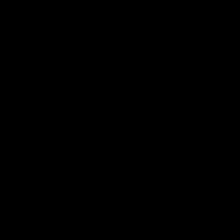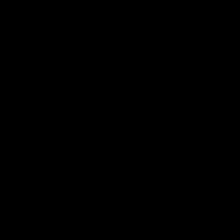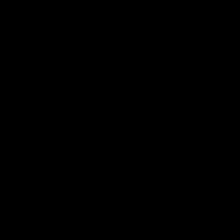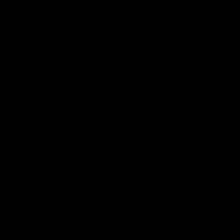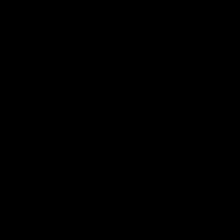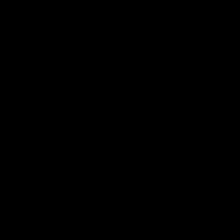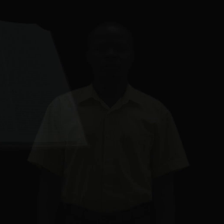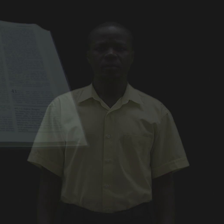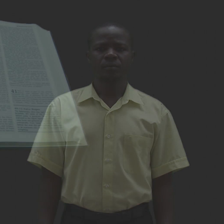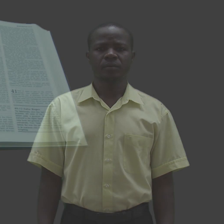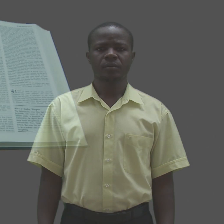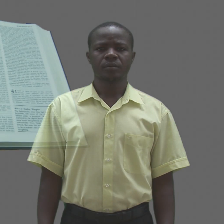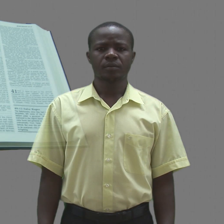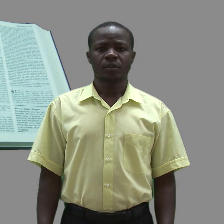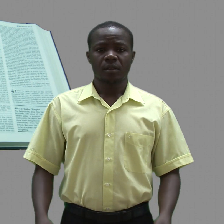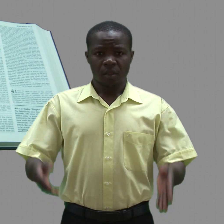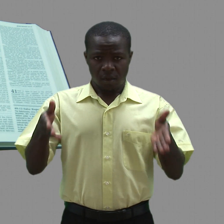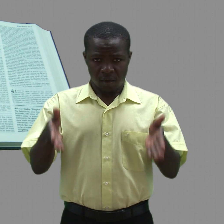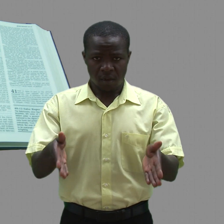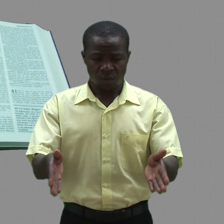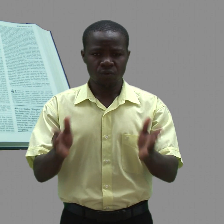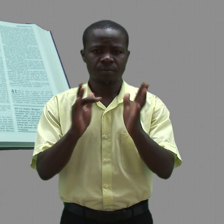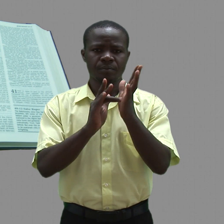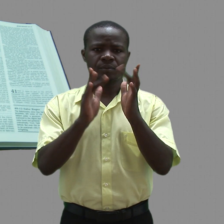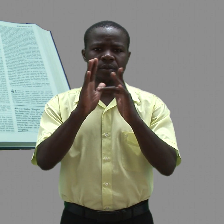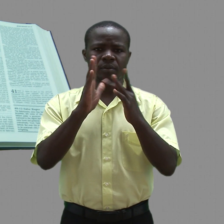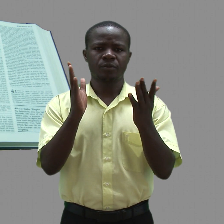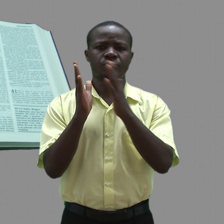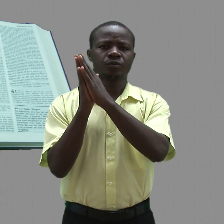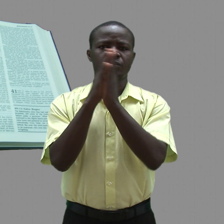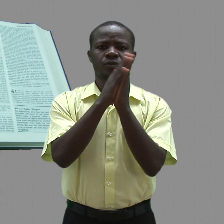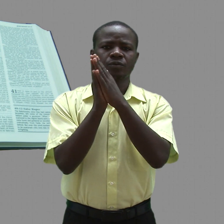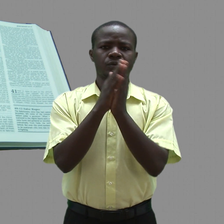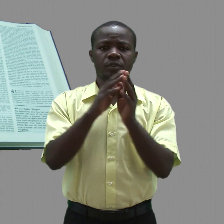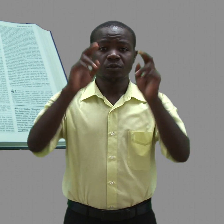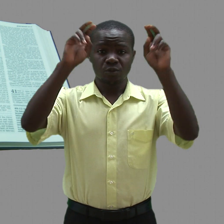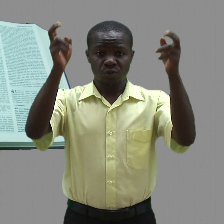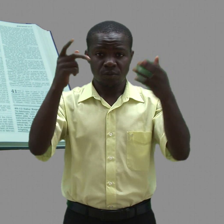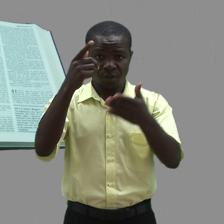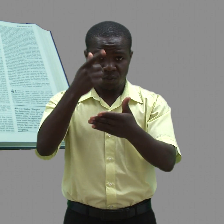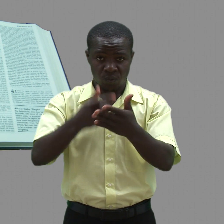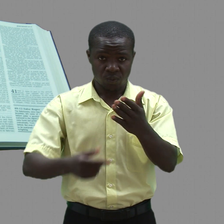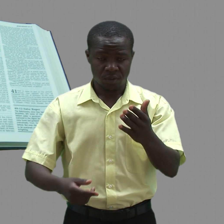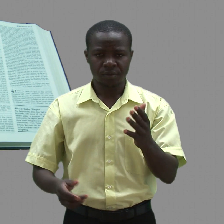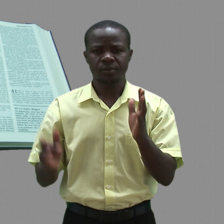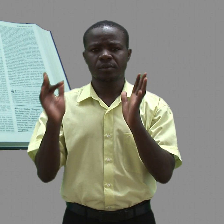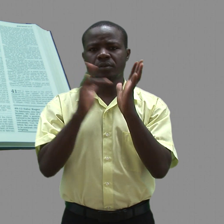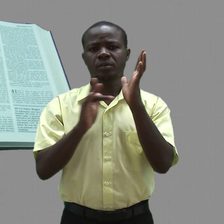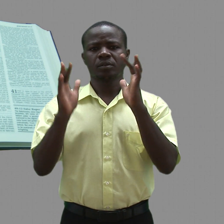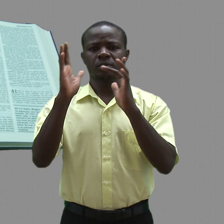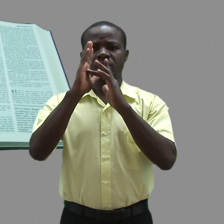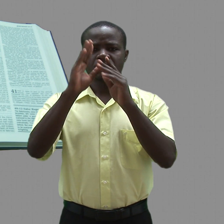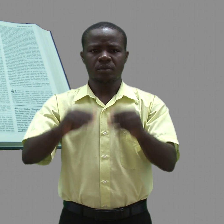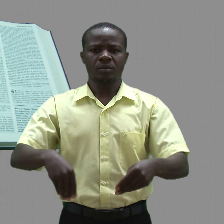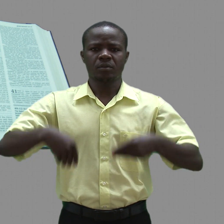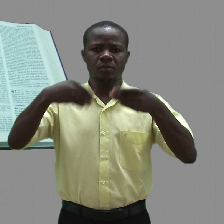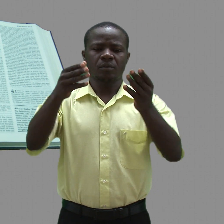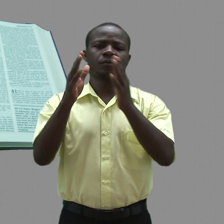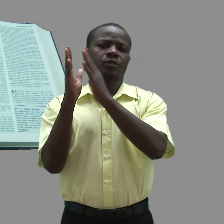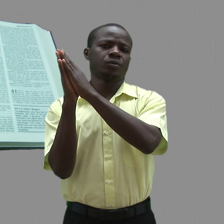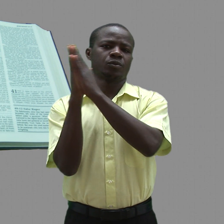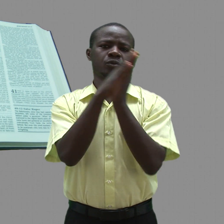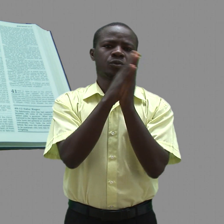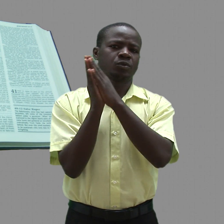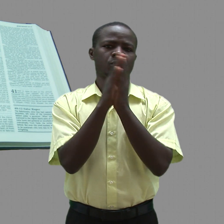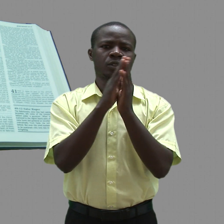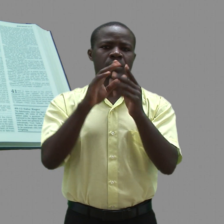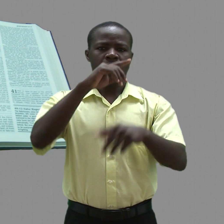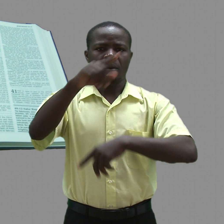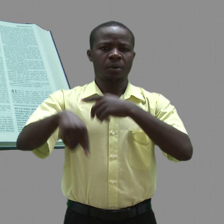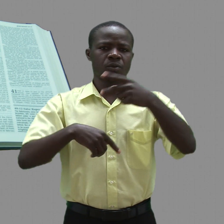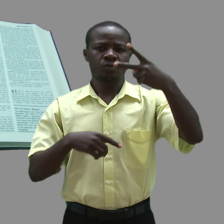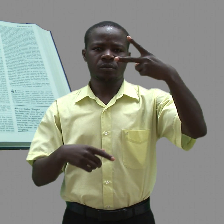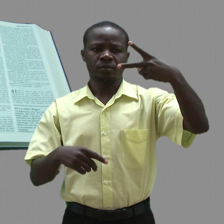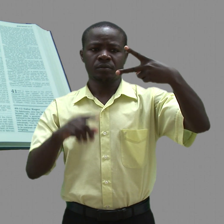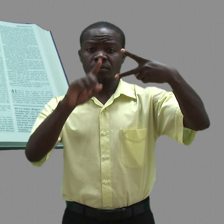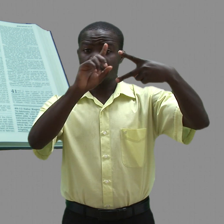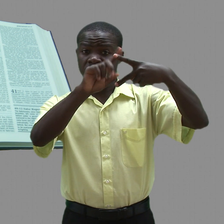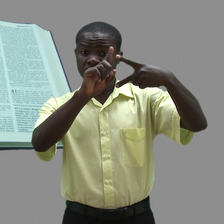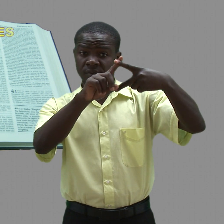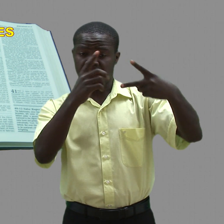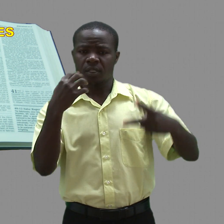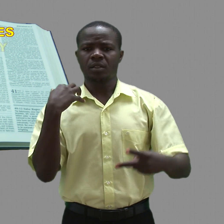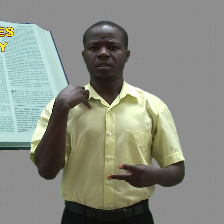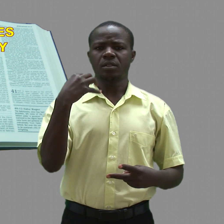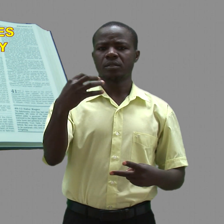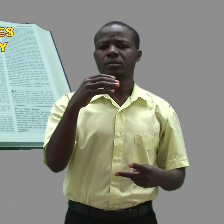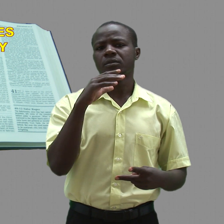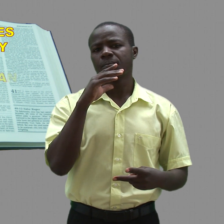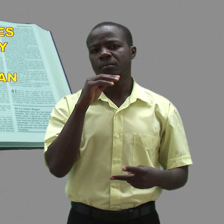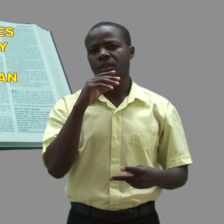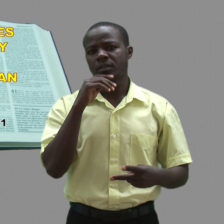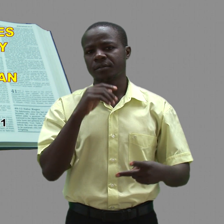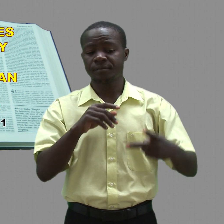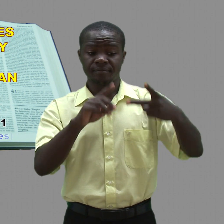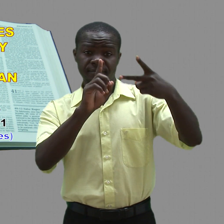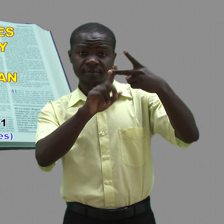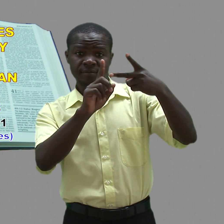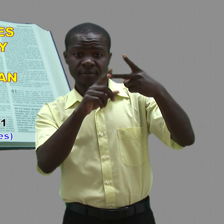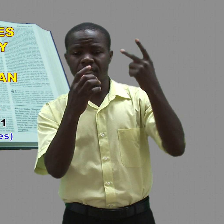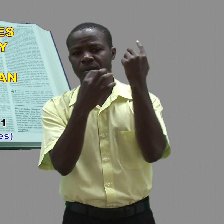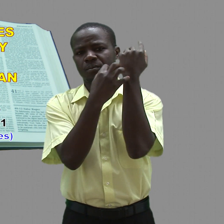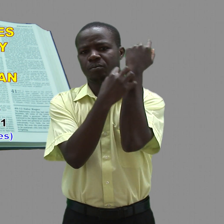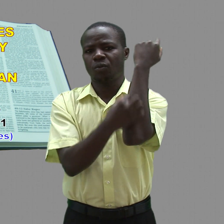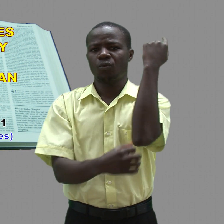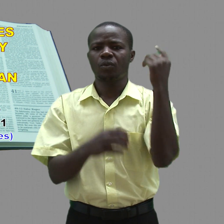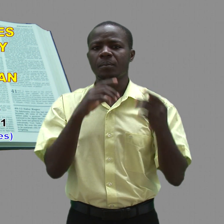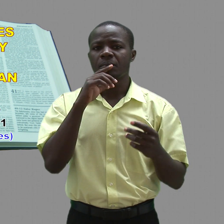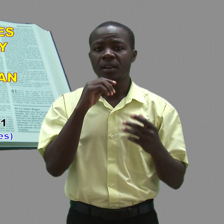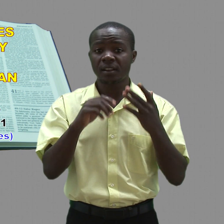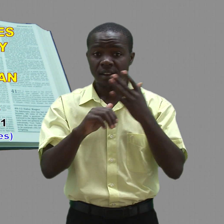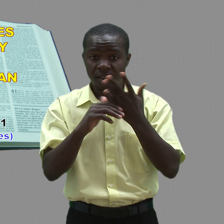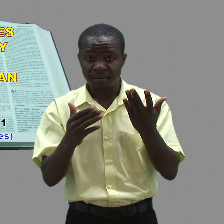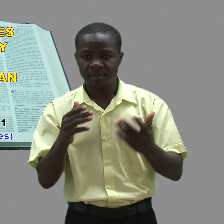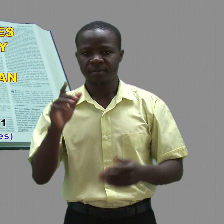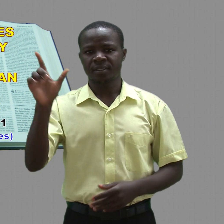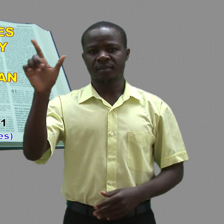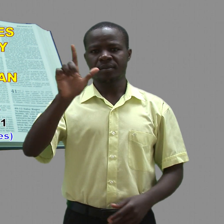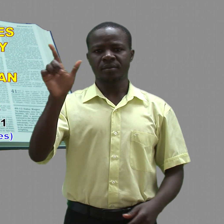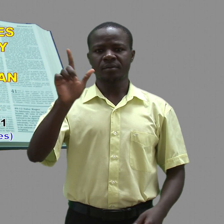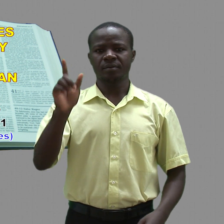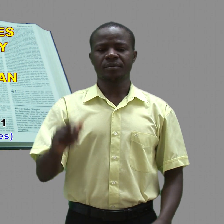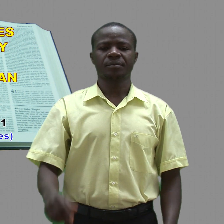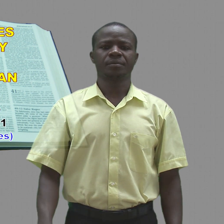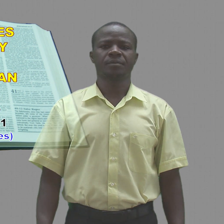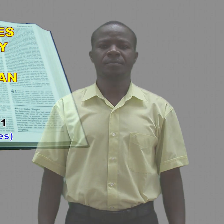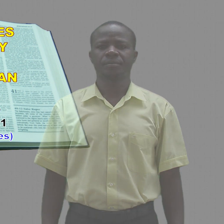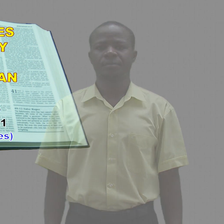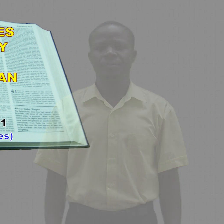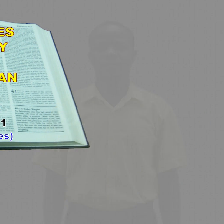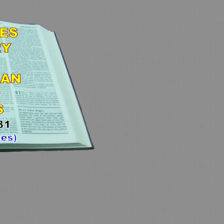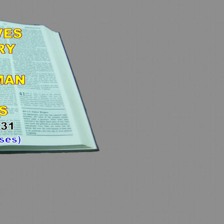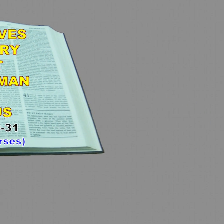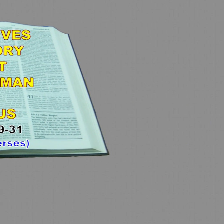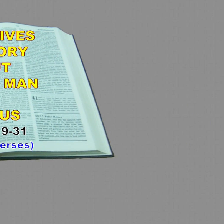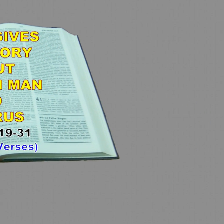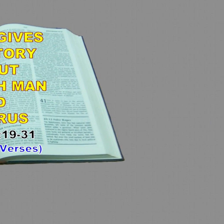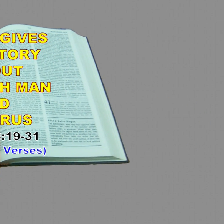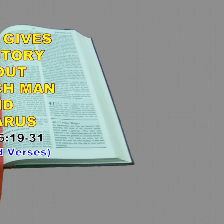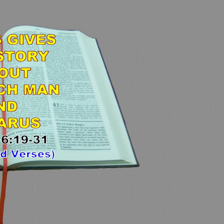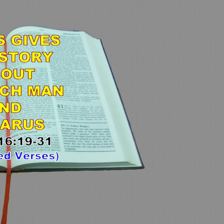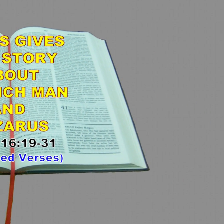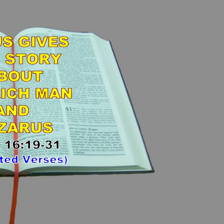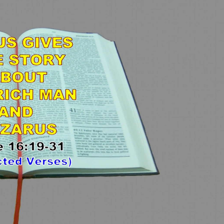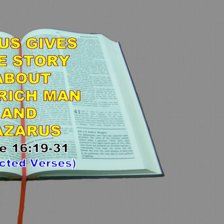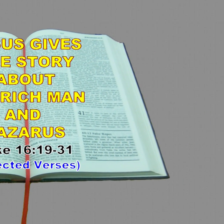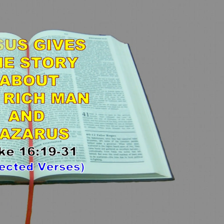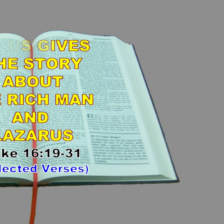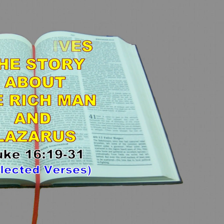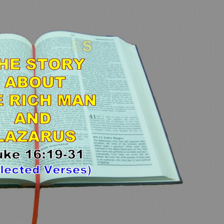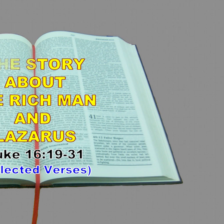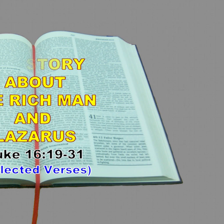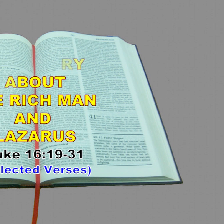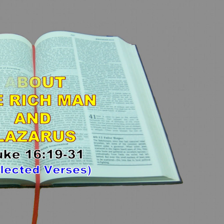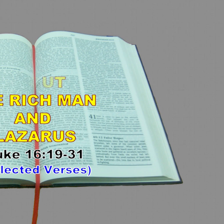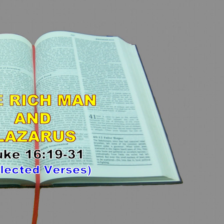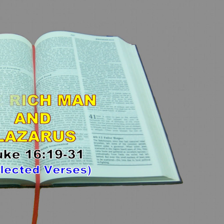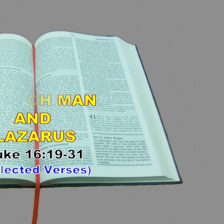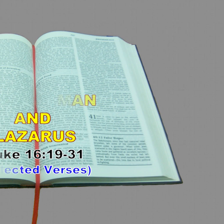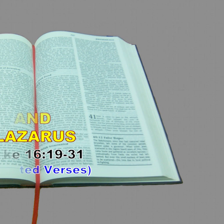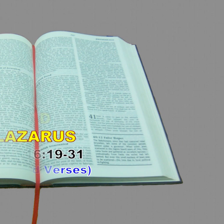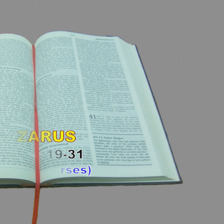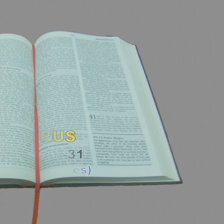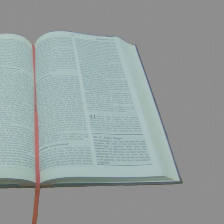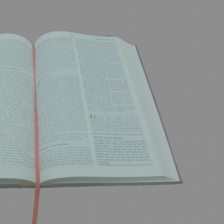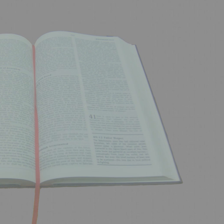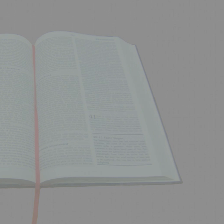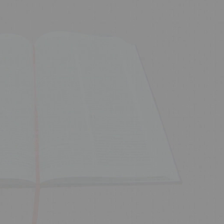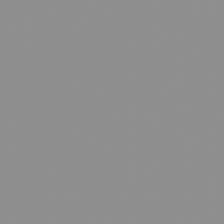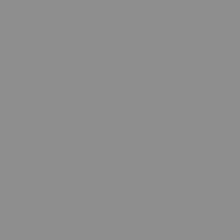Jesus tells a passage about the rich man and Lazarus